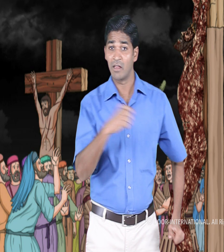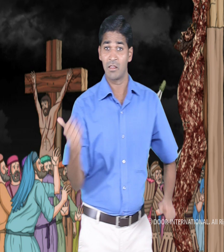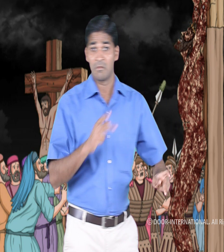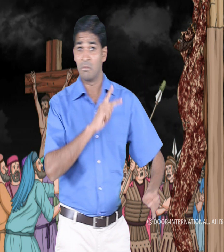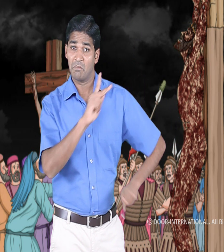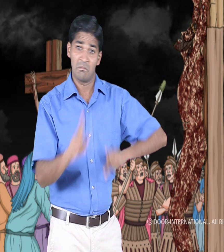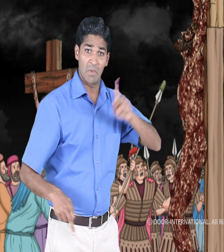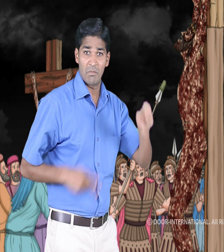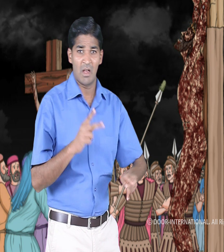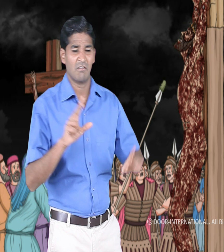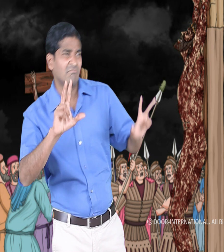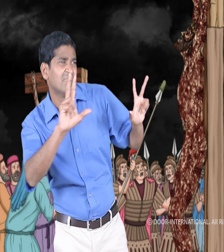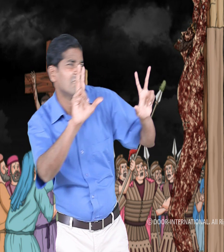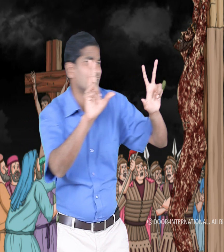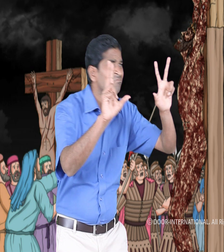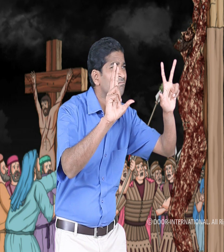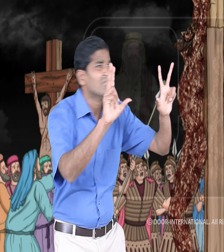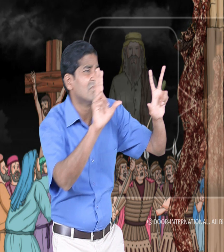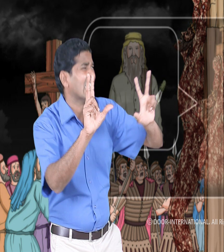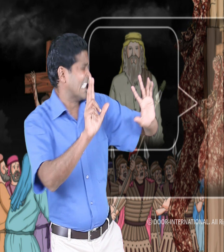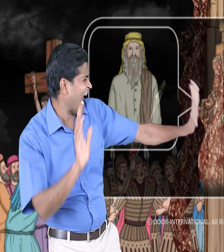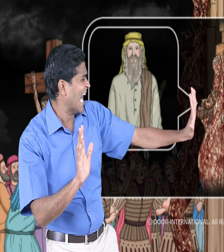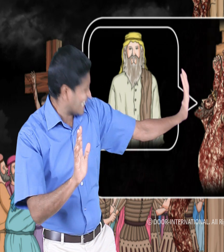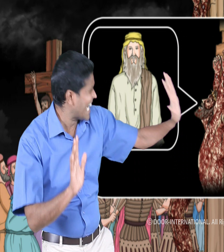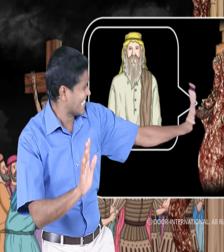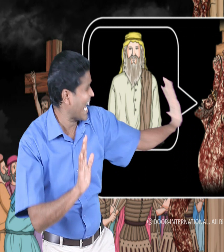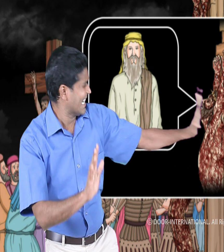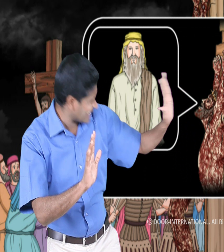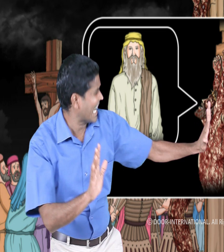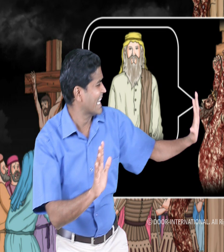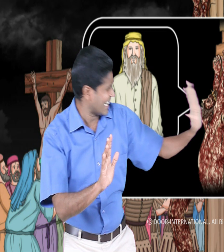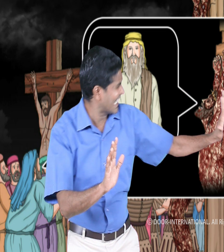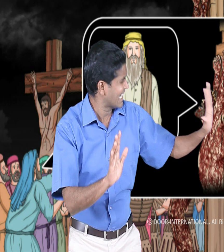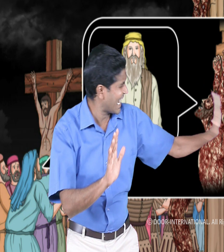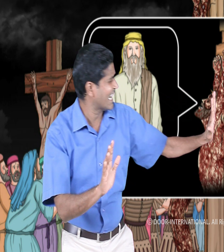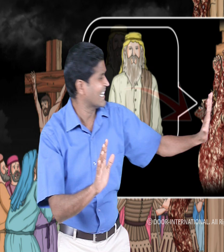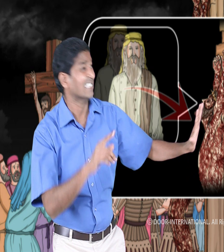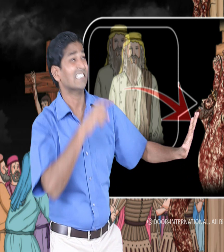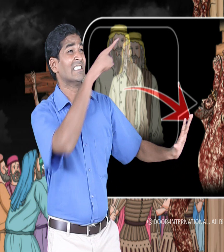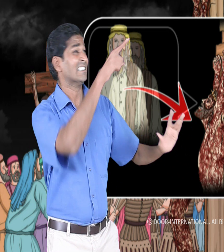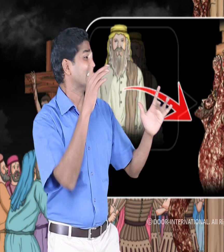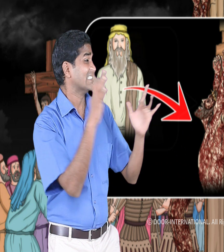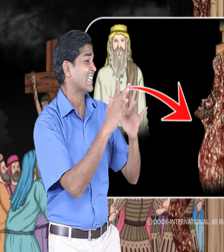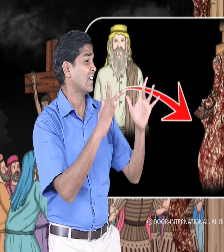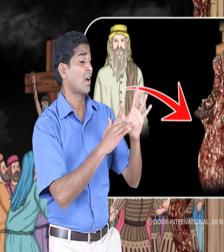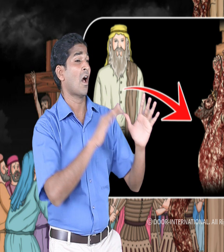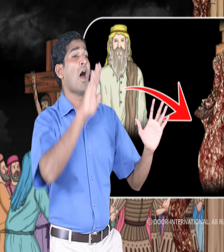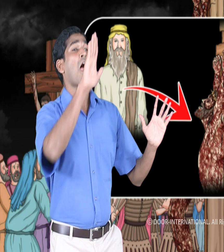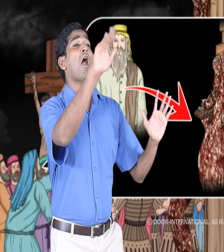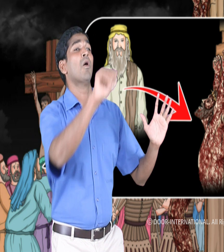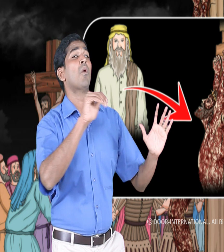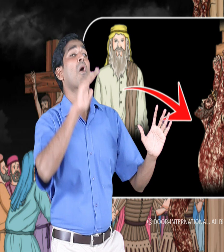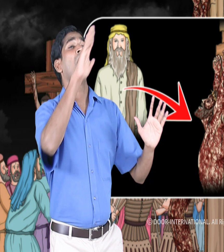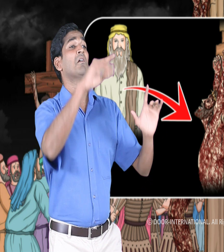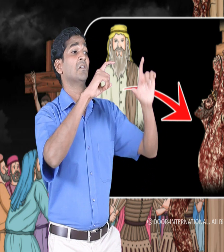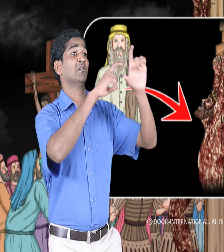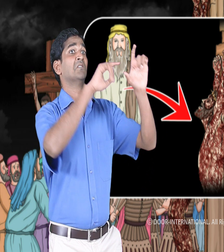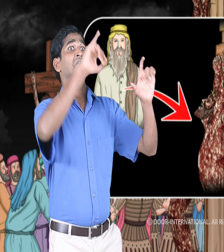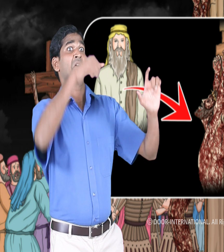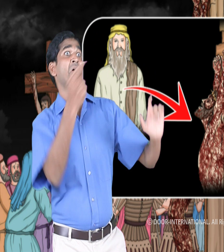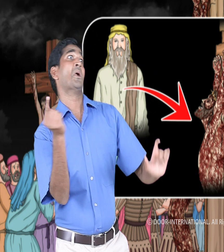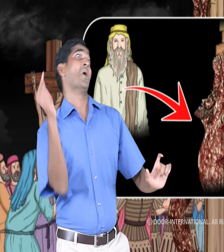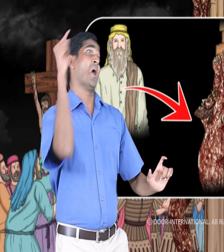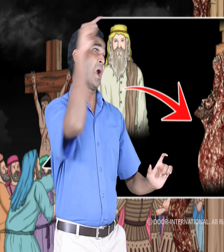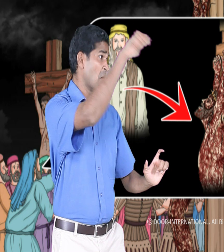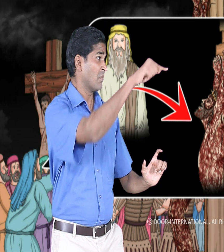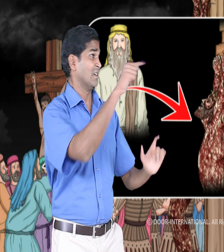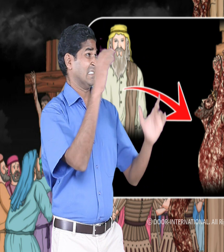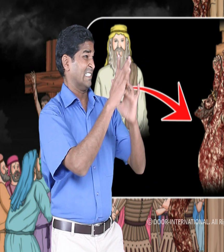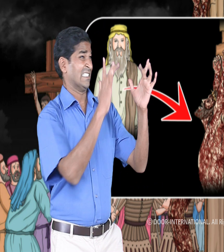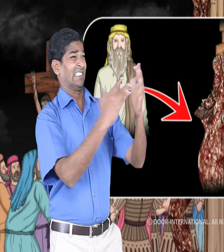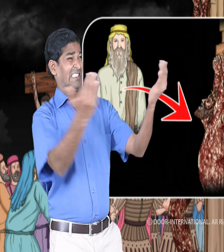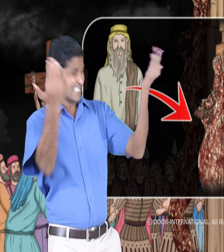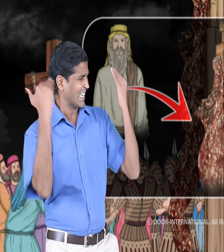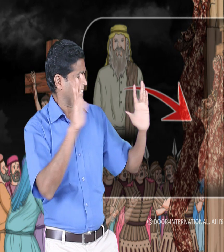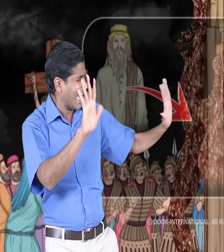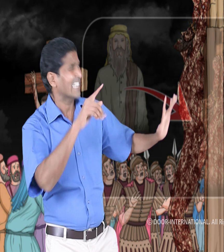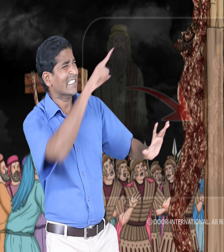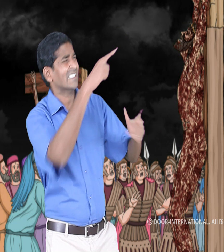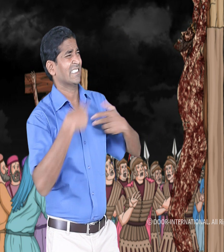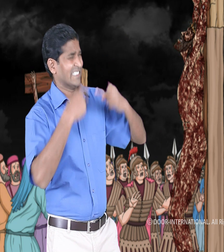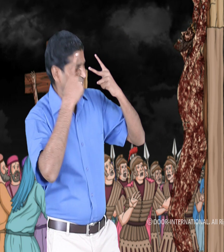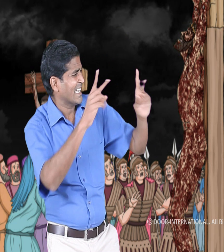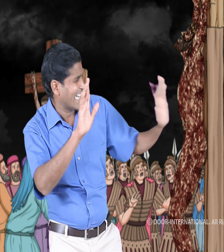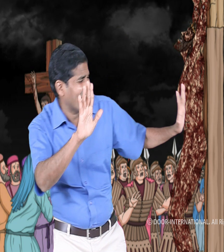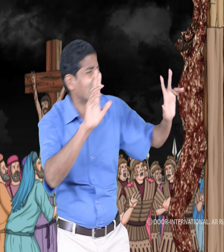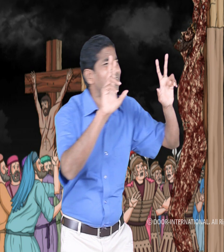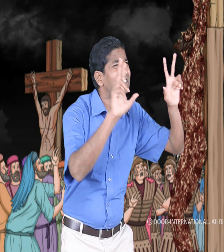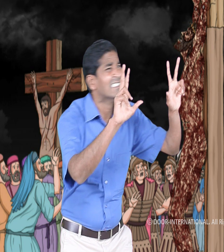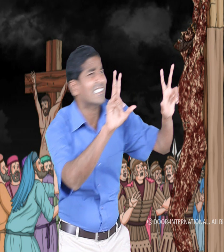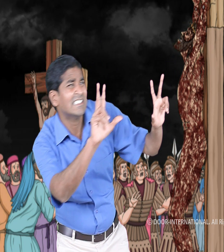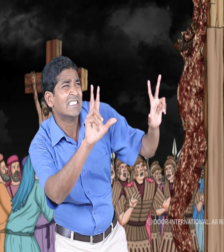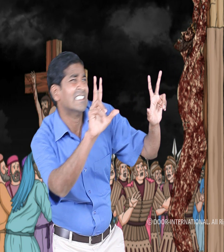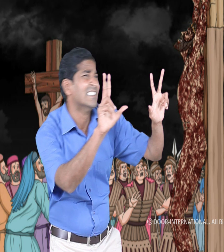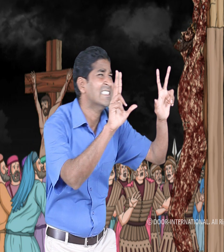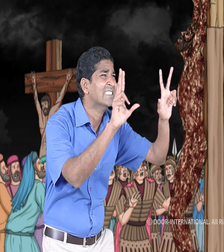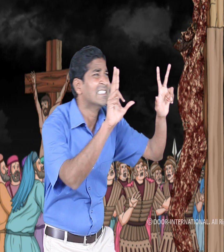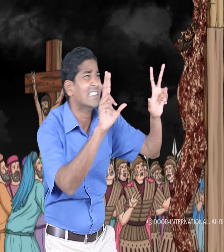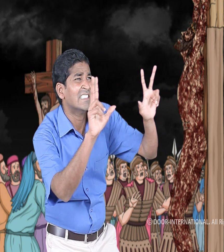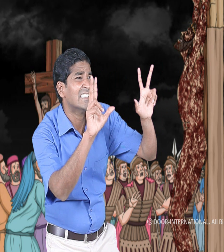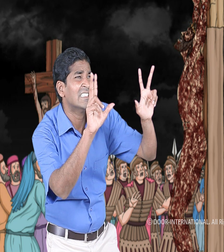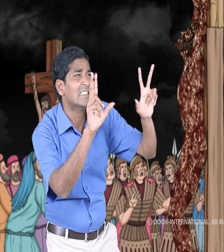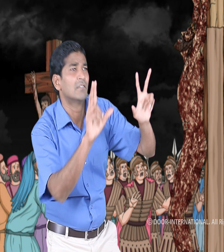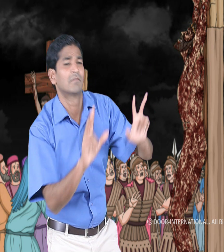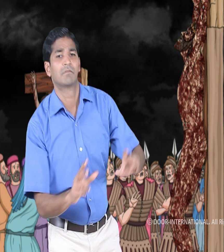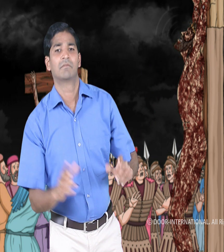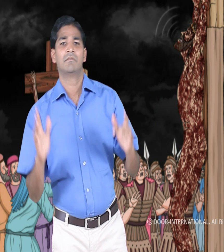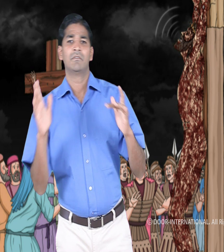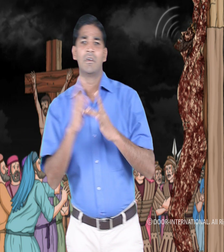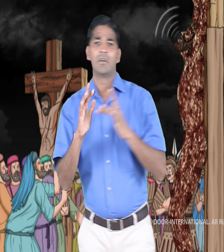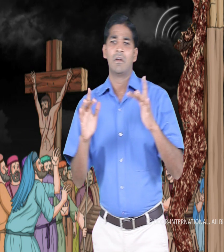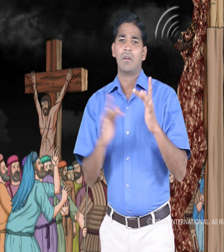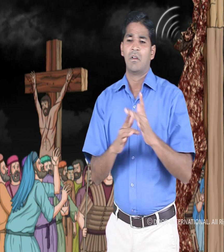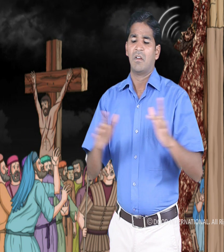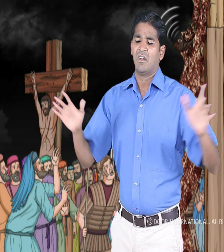But the others said, “Leave Him alone. Let us see if Elijah comes to save Him.”